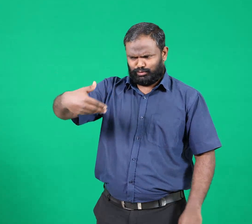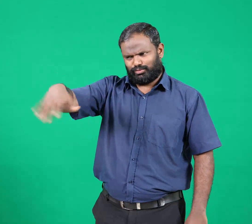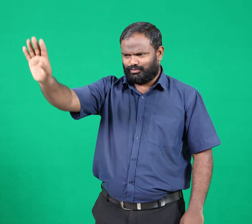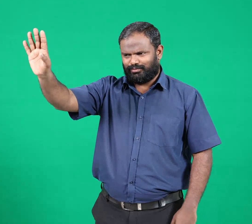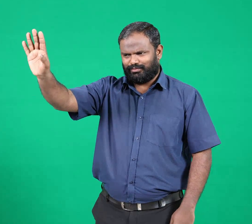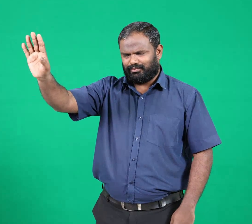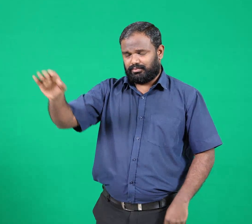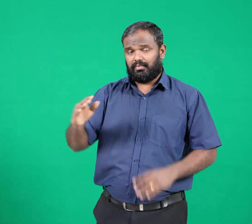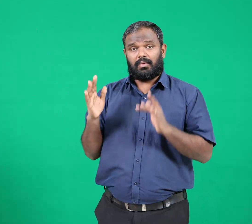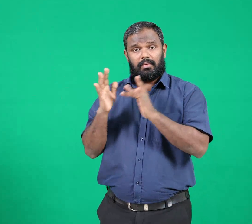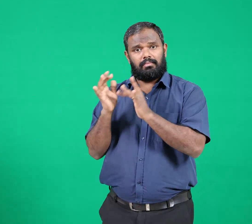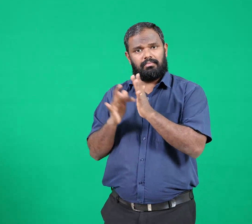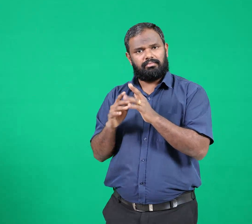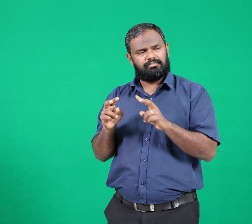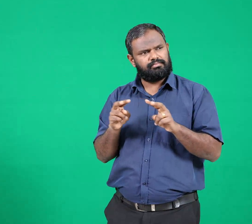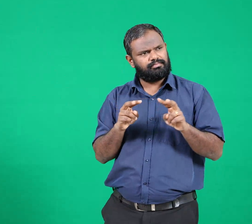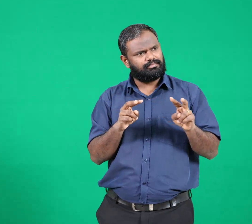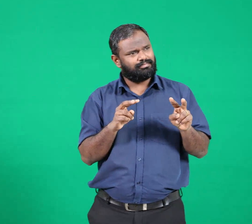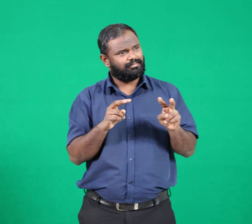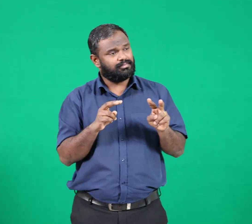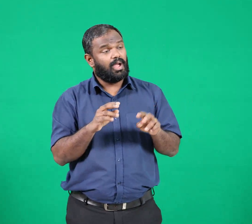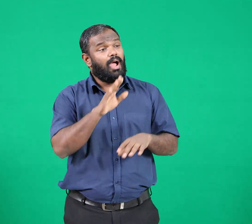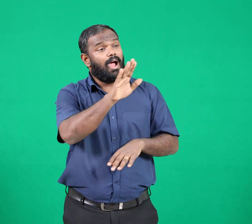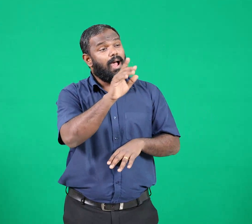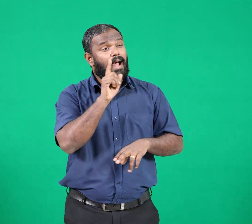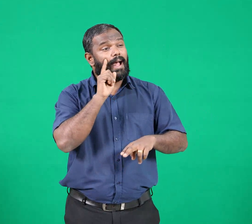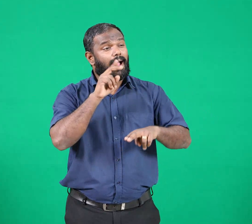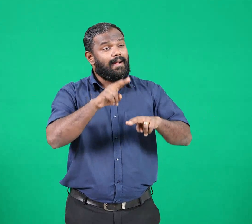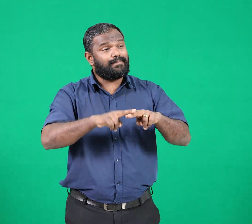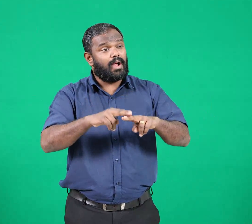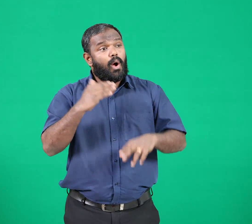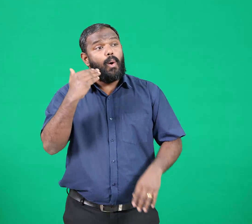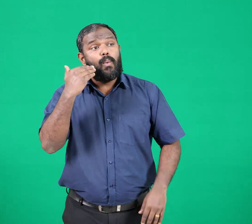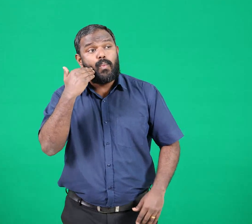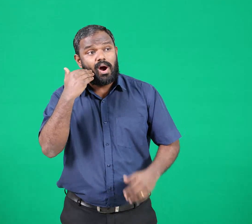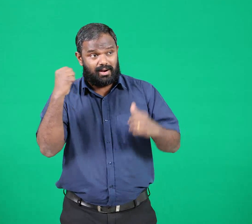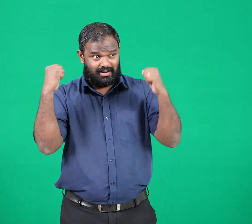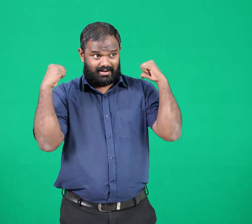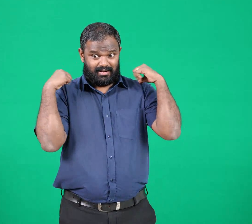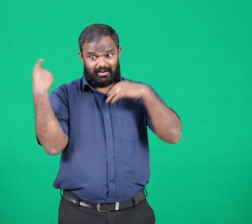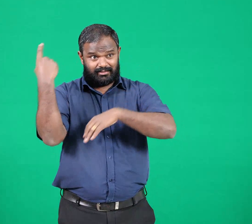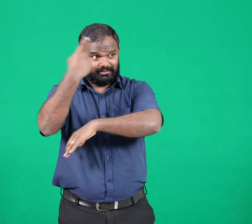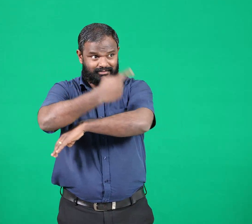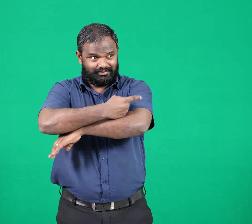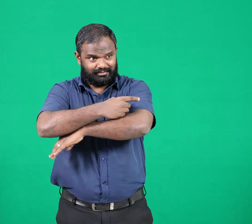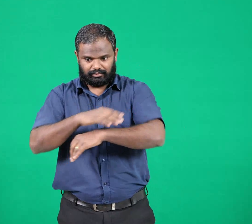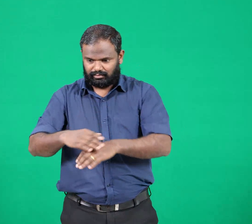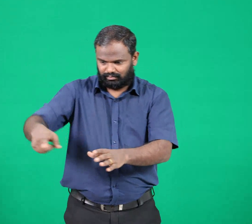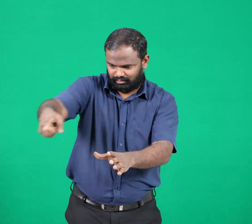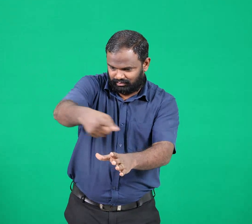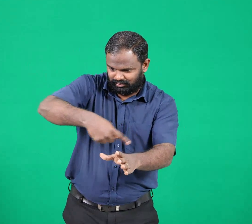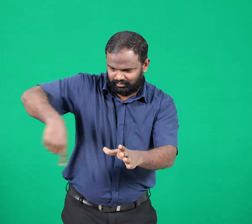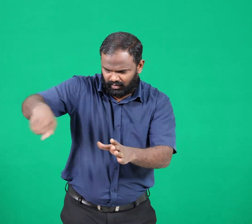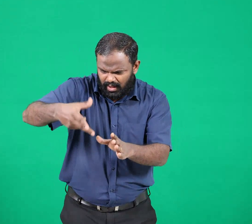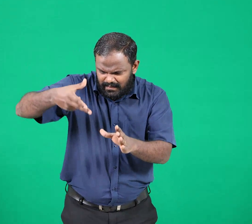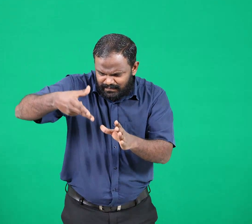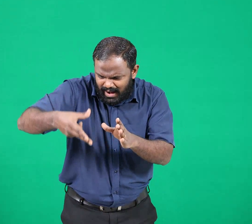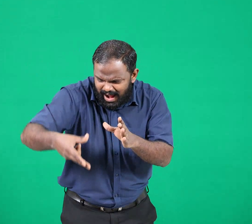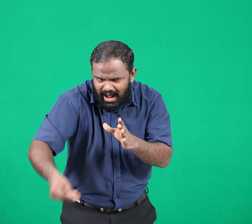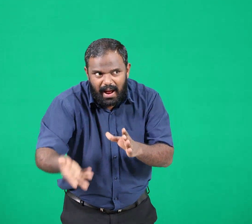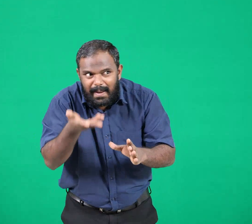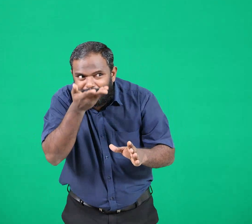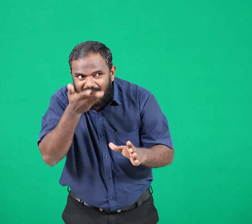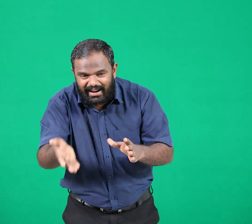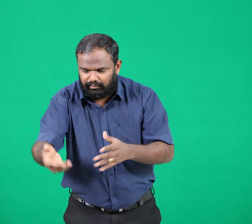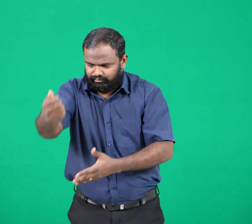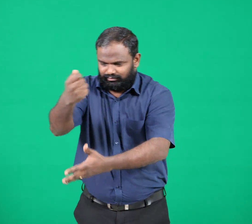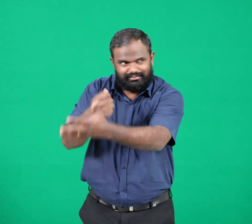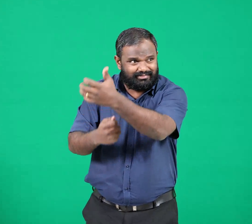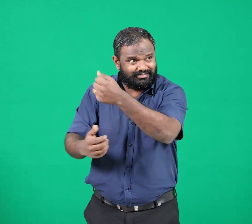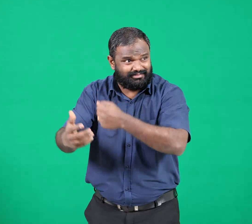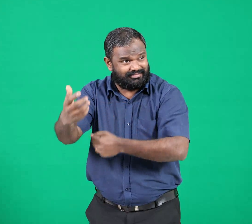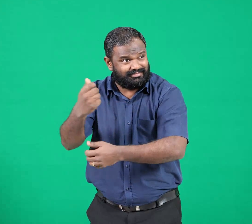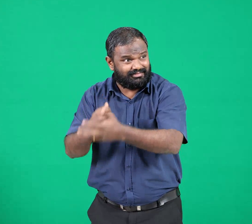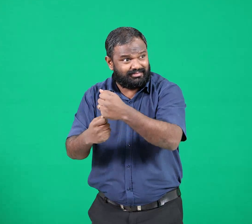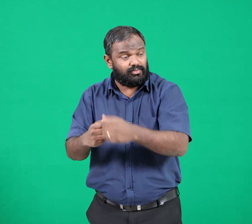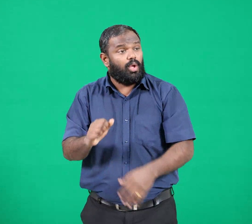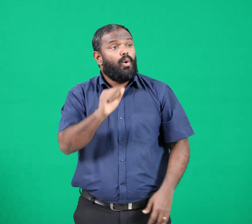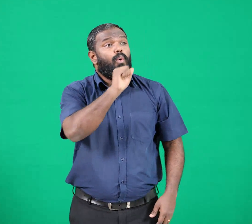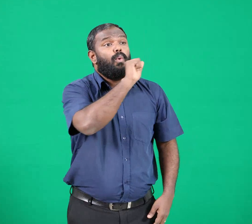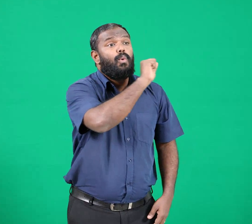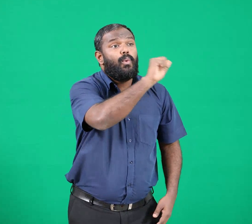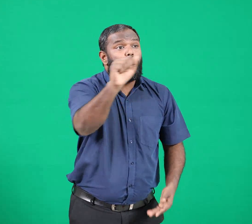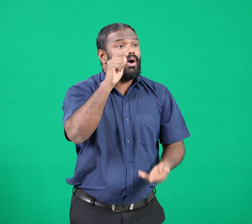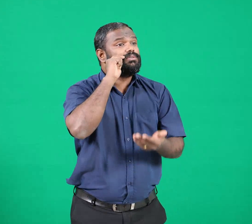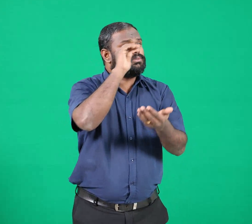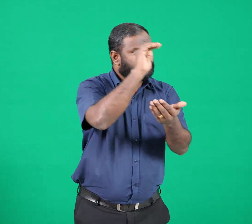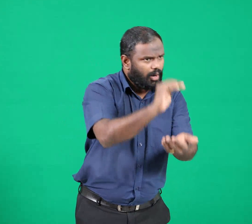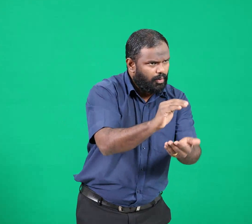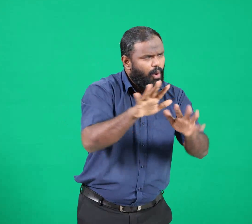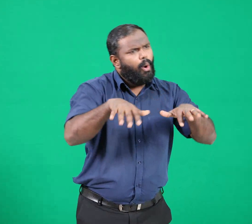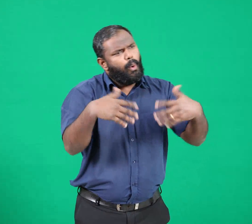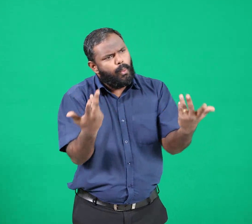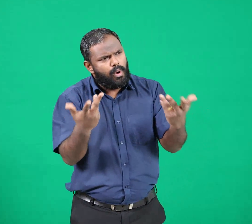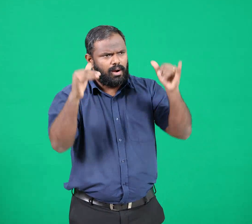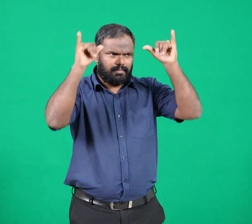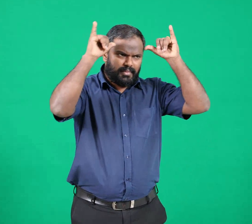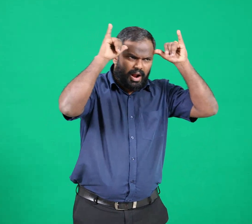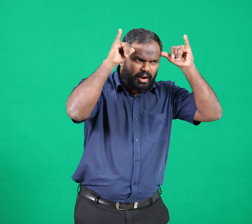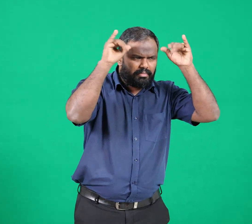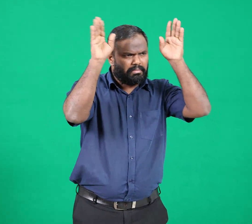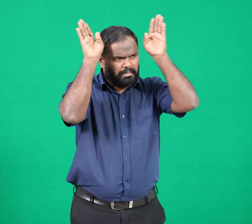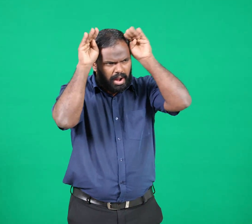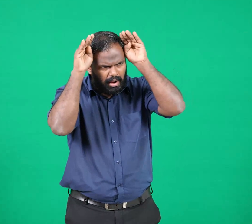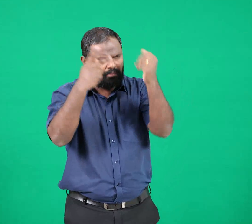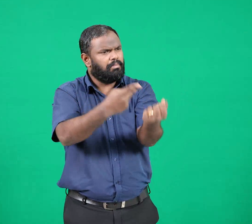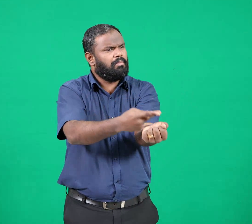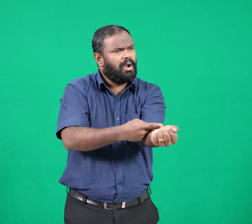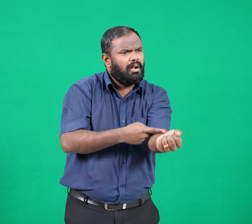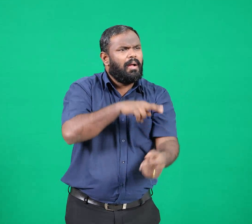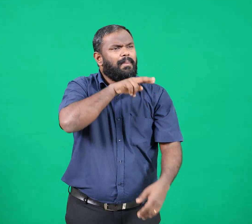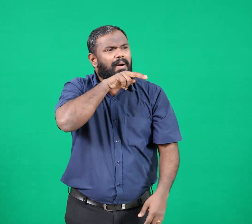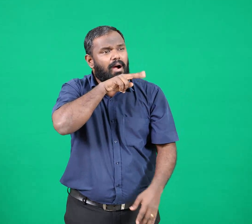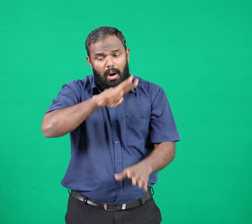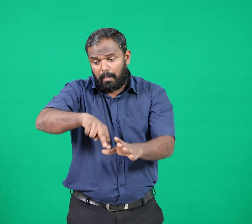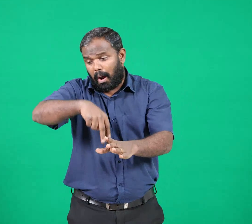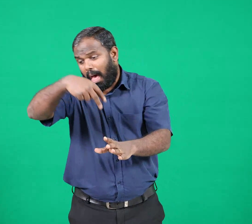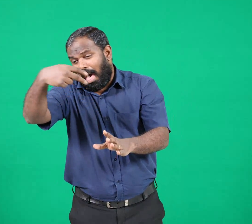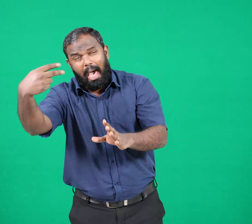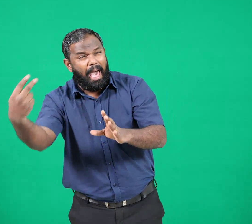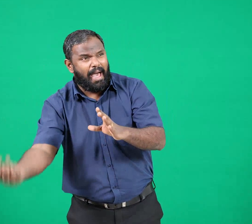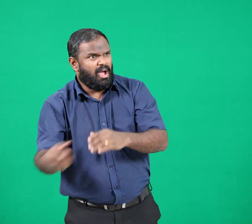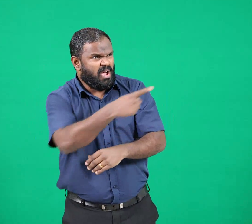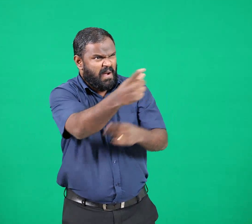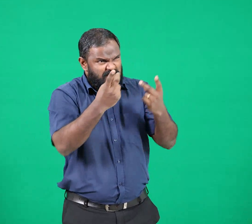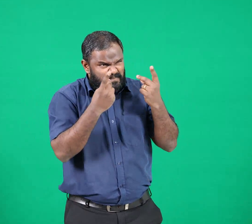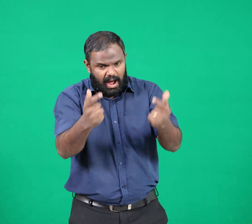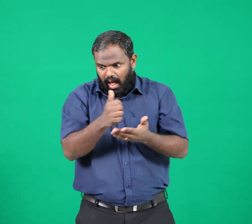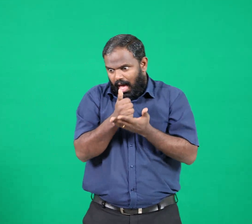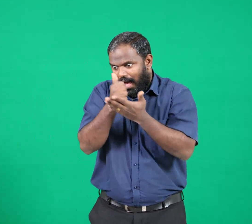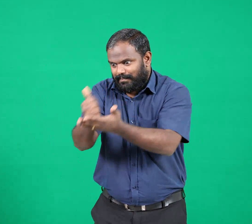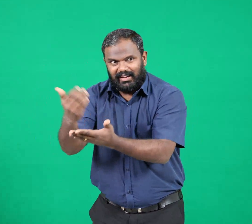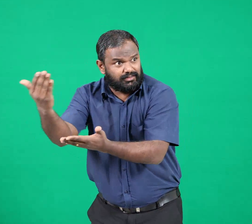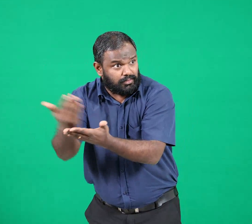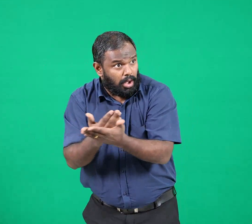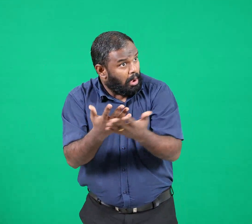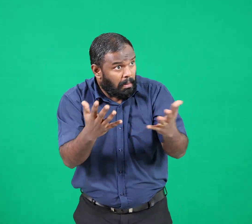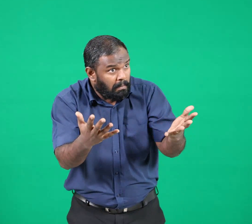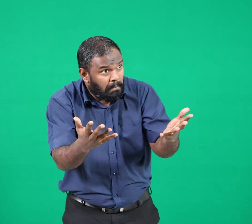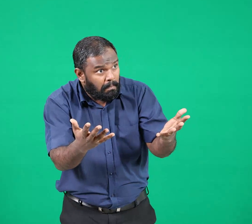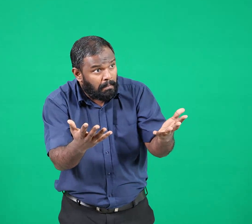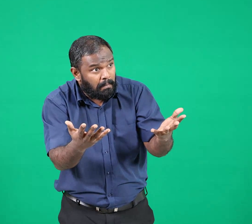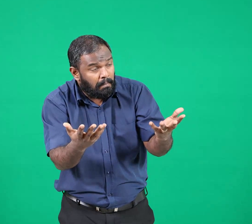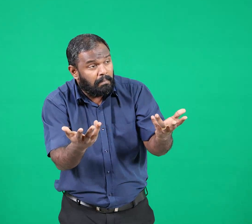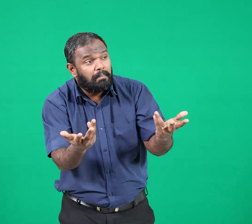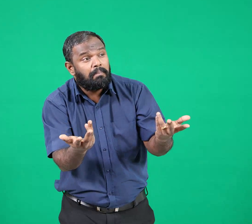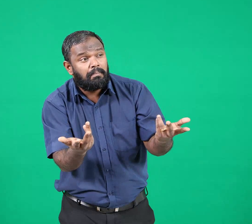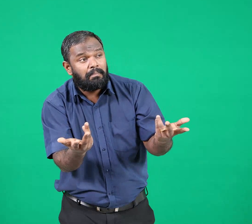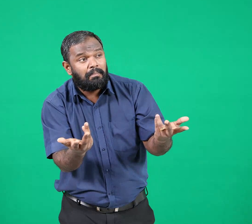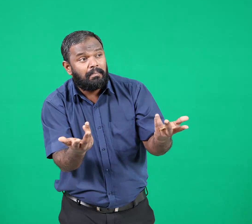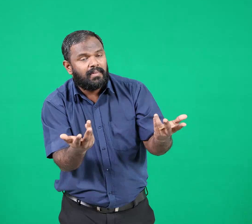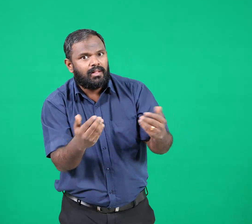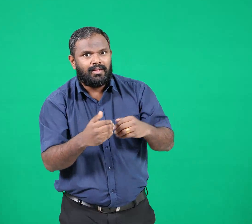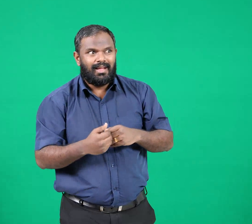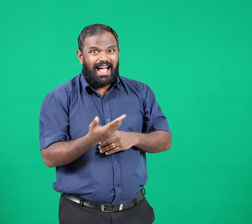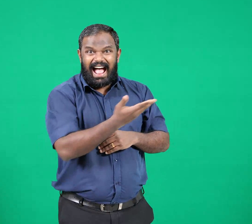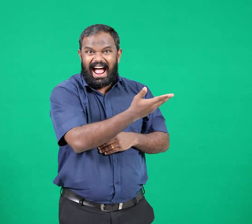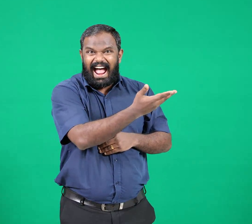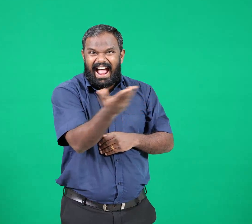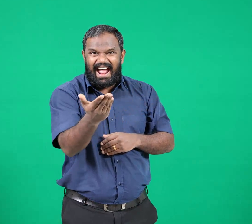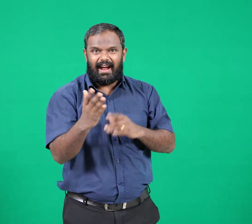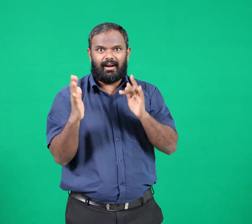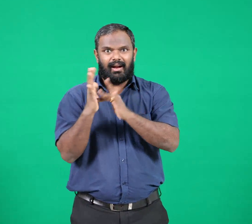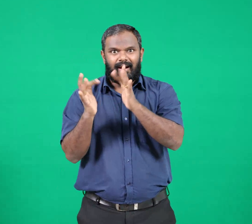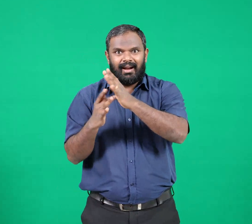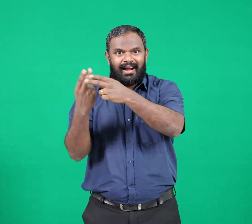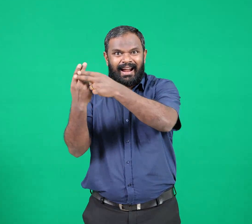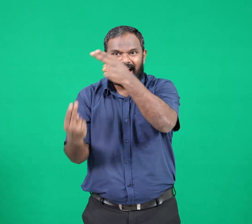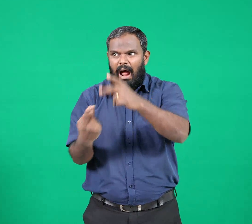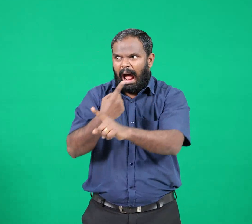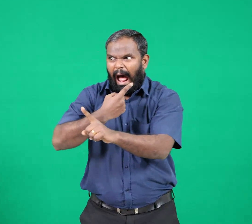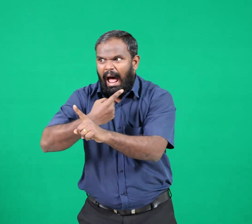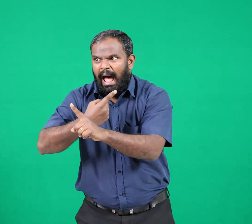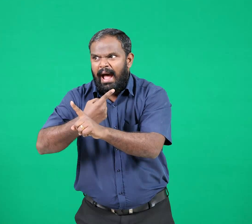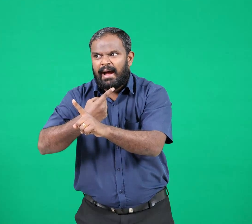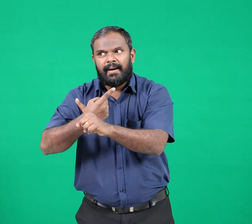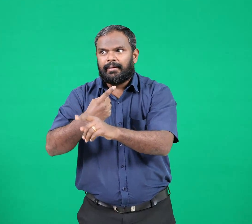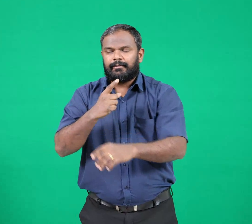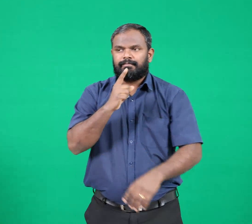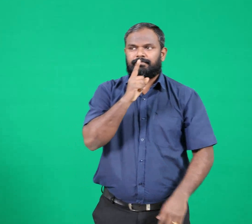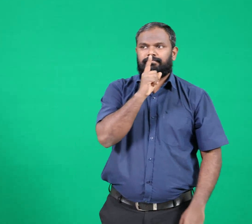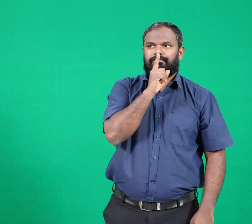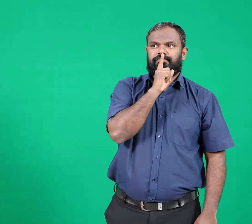And He asked them, "Which of you whose son or ox falls into a pit on the Sabbath day will not immediately pull him out?"